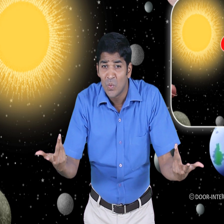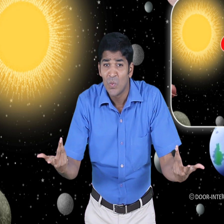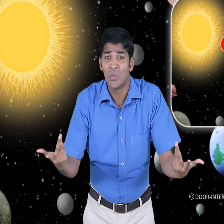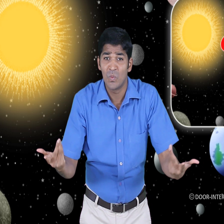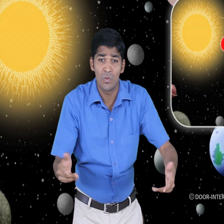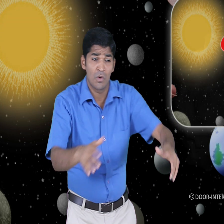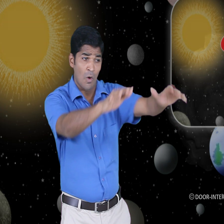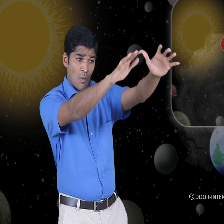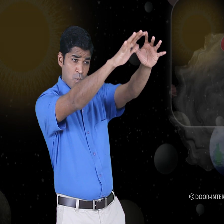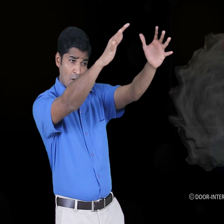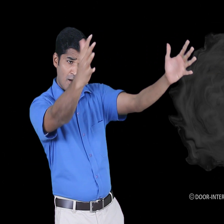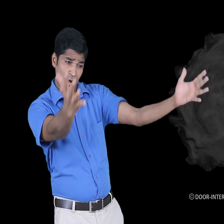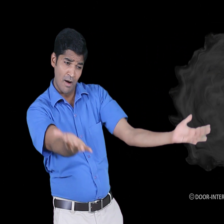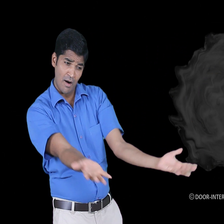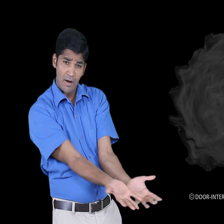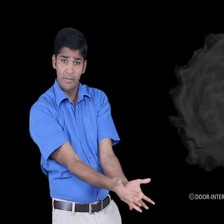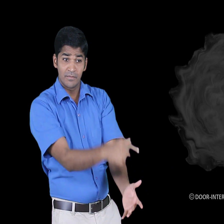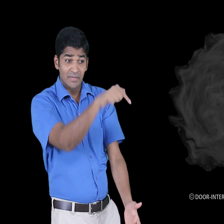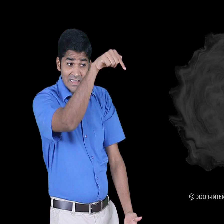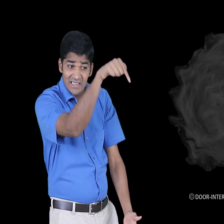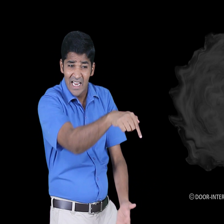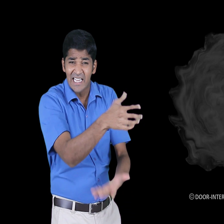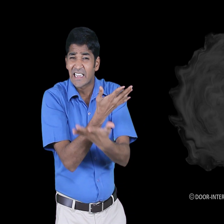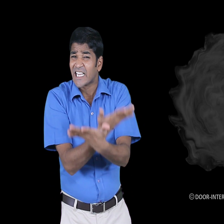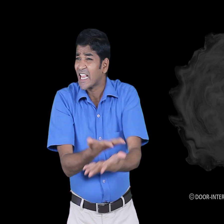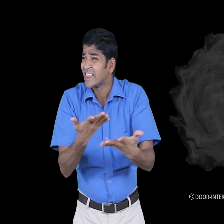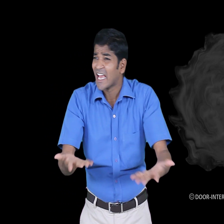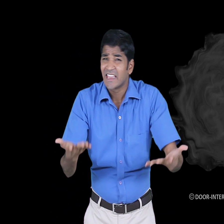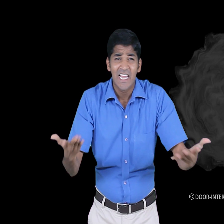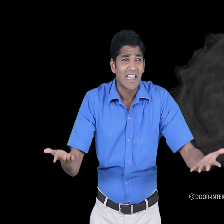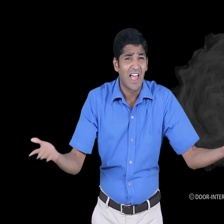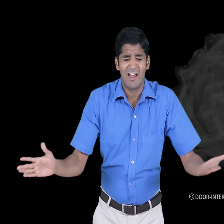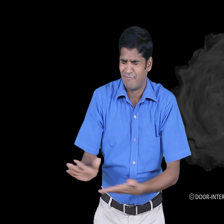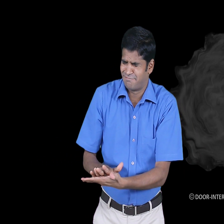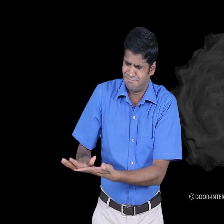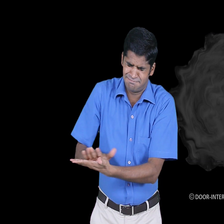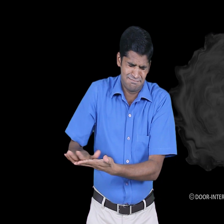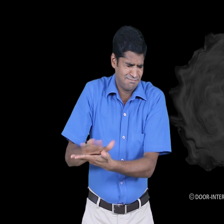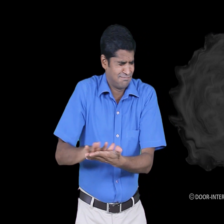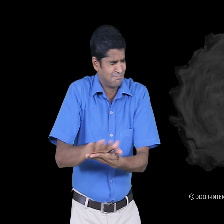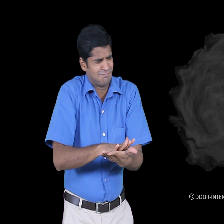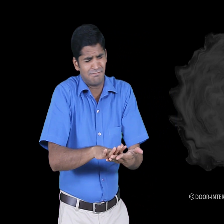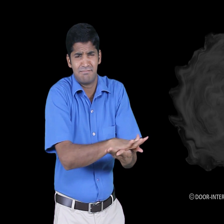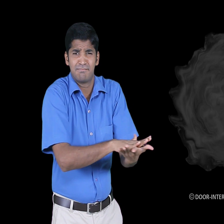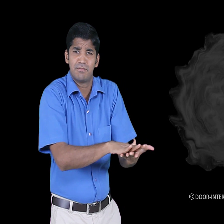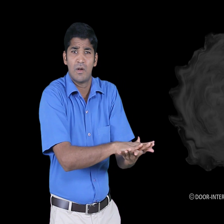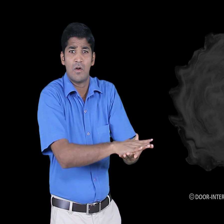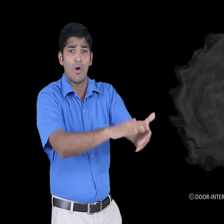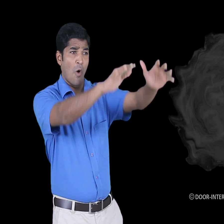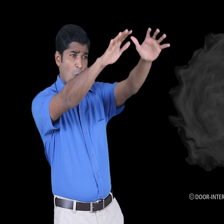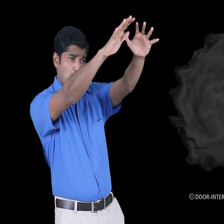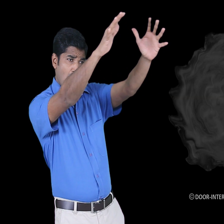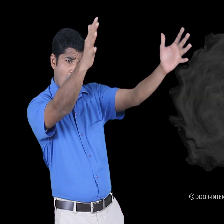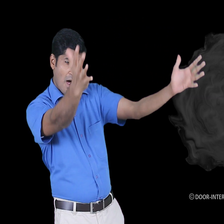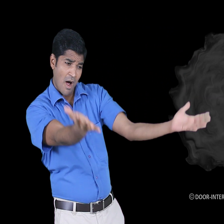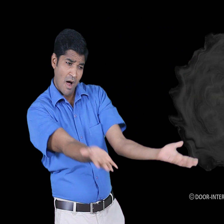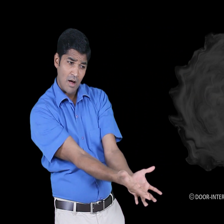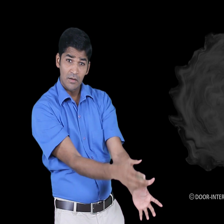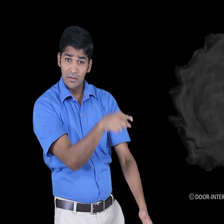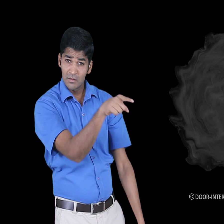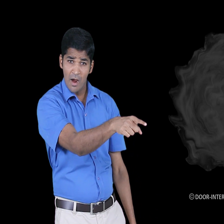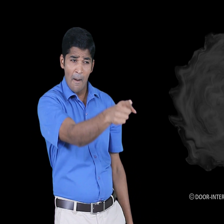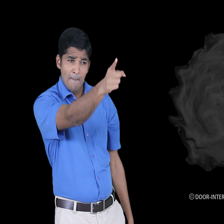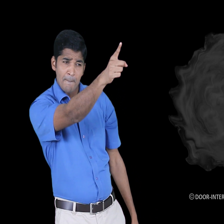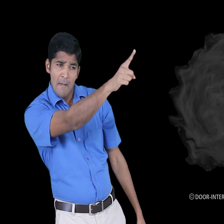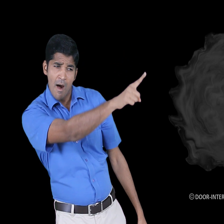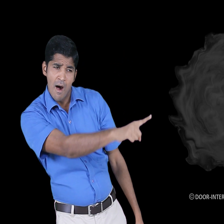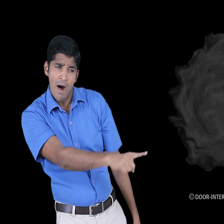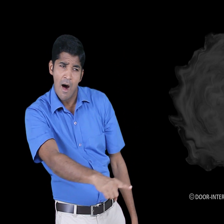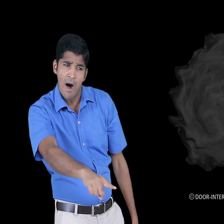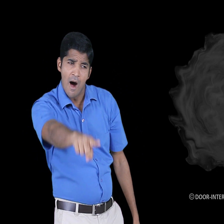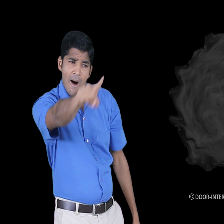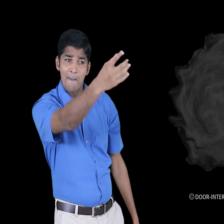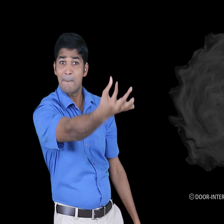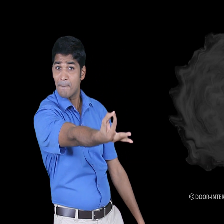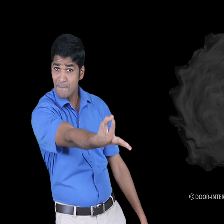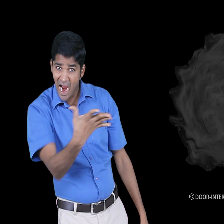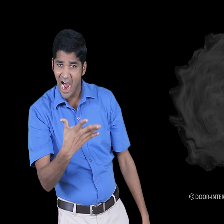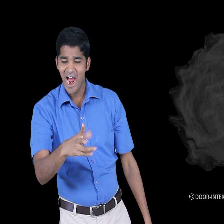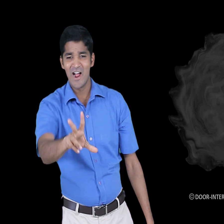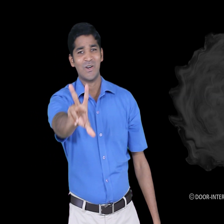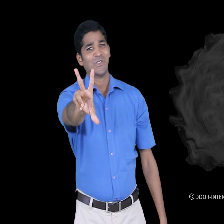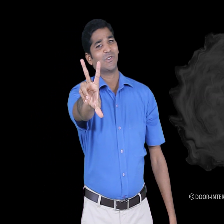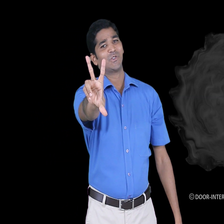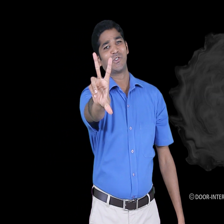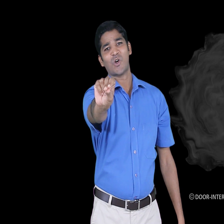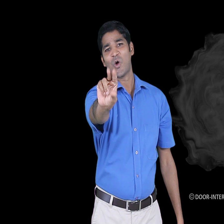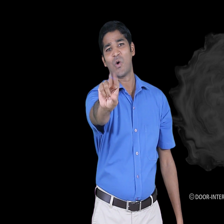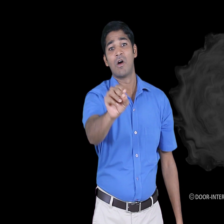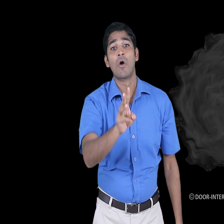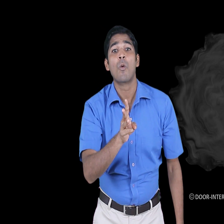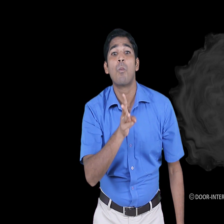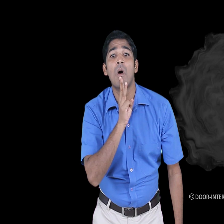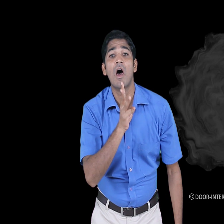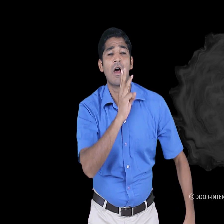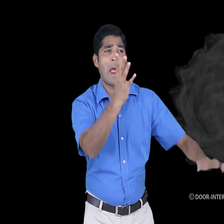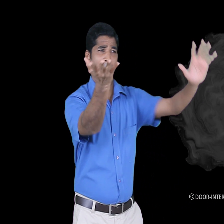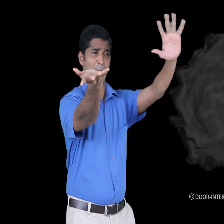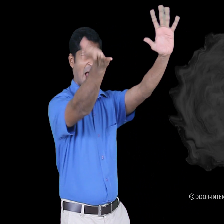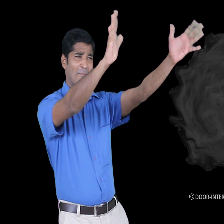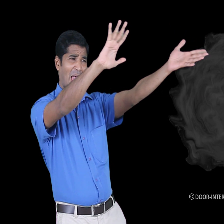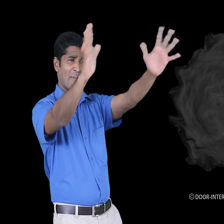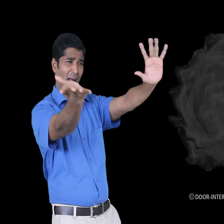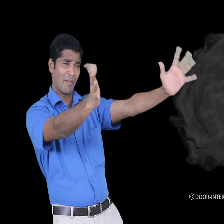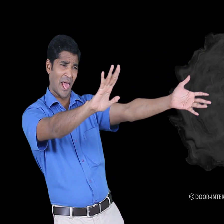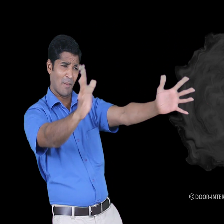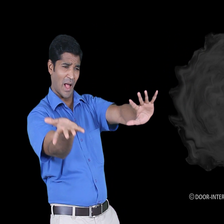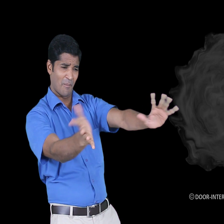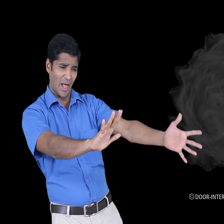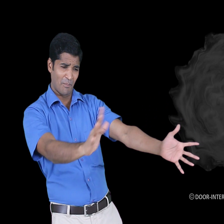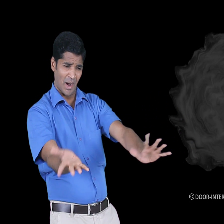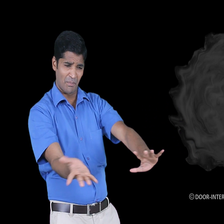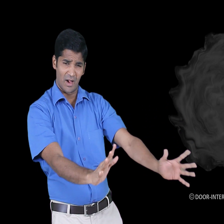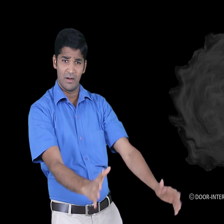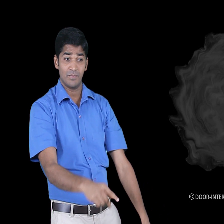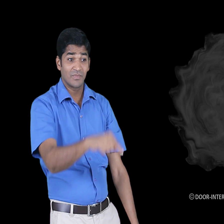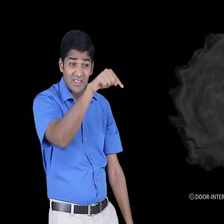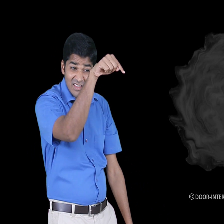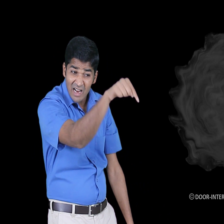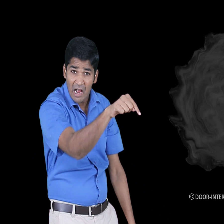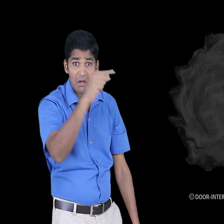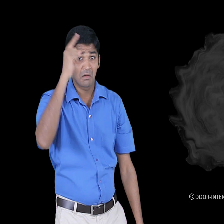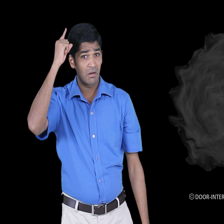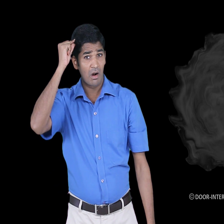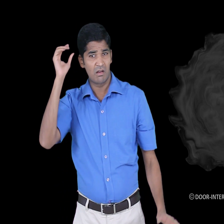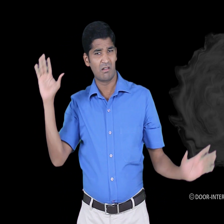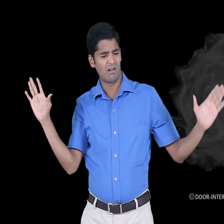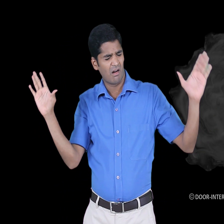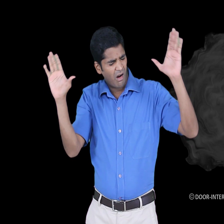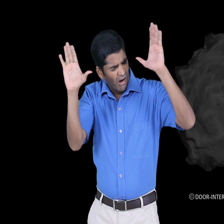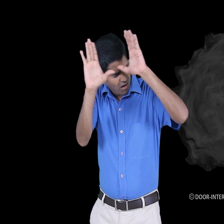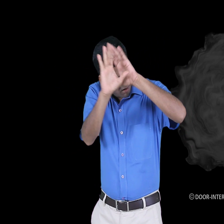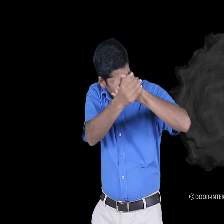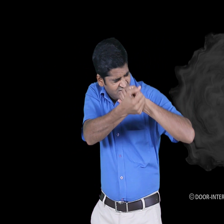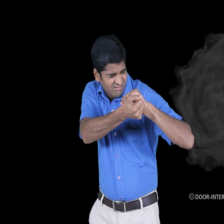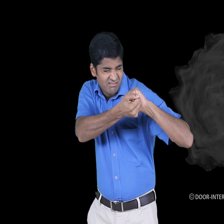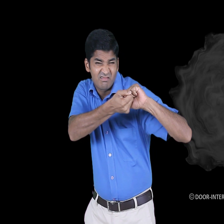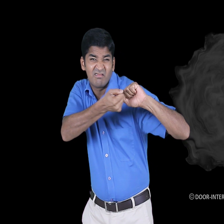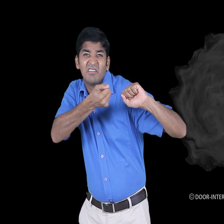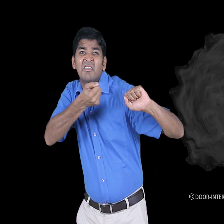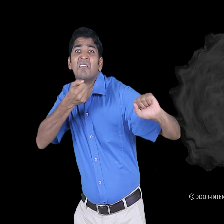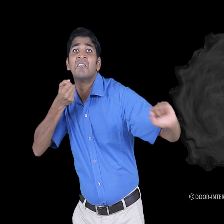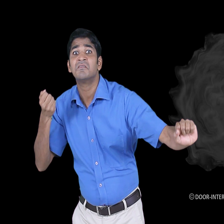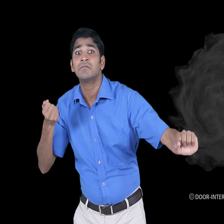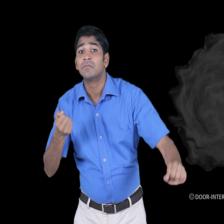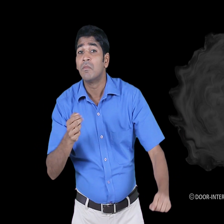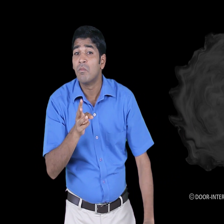Now the earth was formless and void, and darkness was over the surface of the deep.